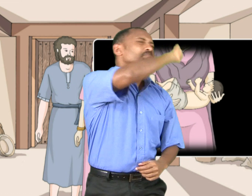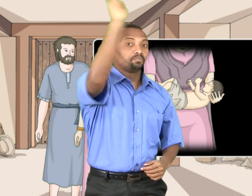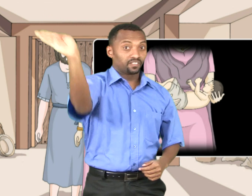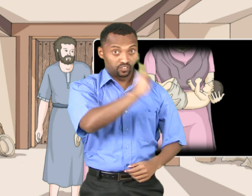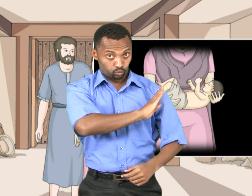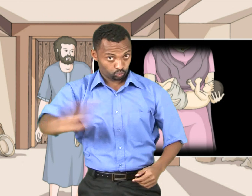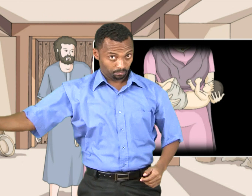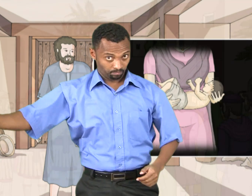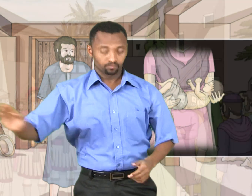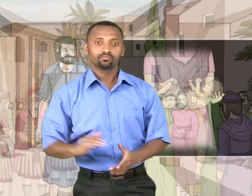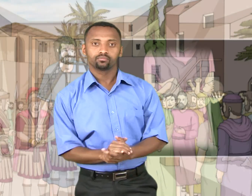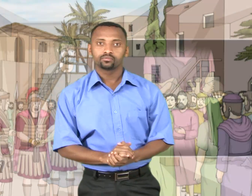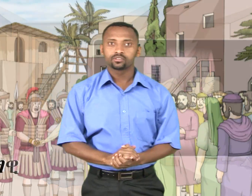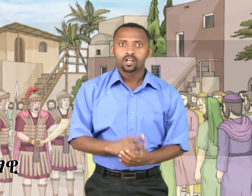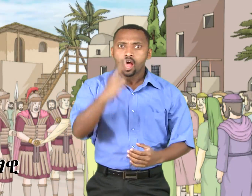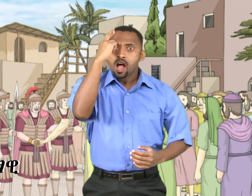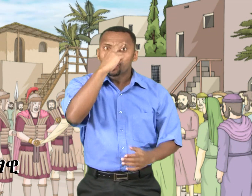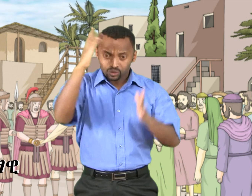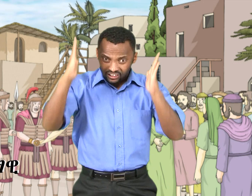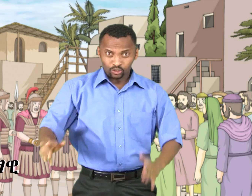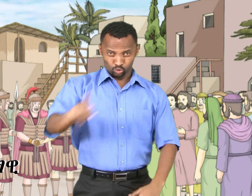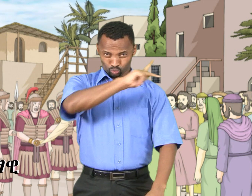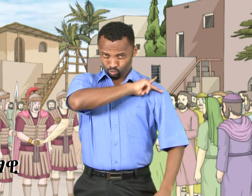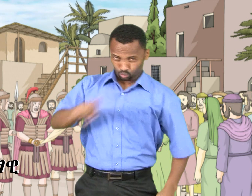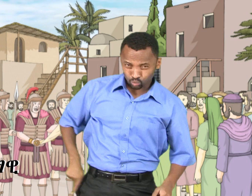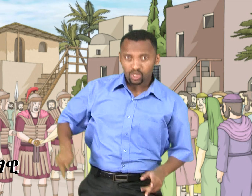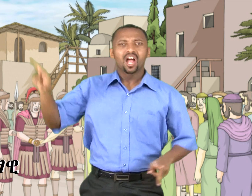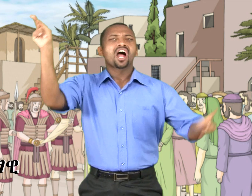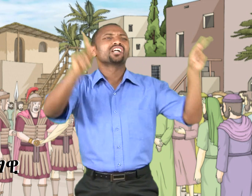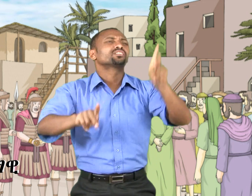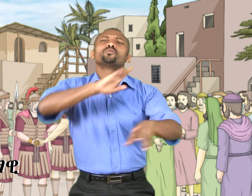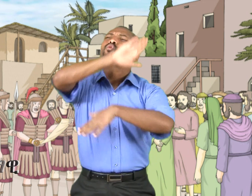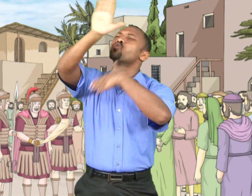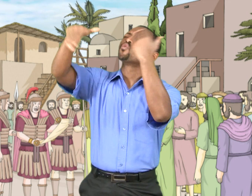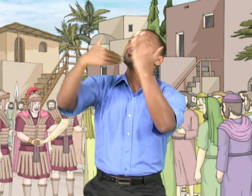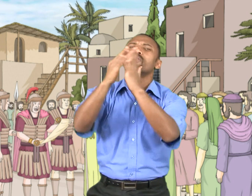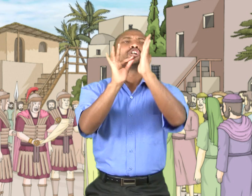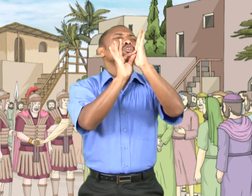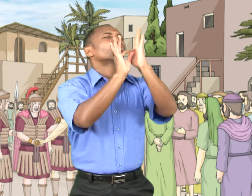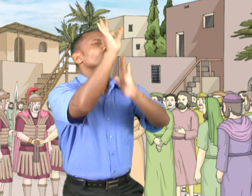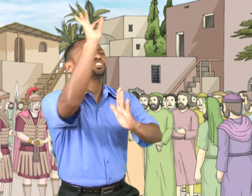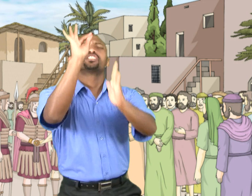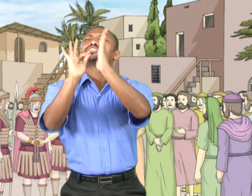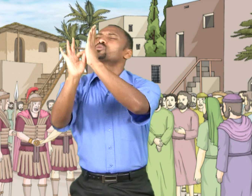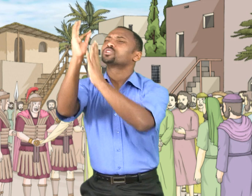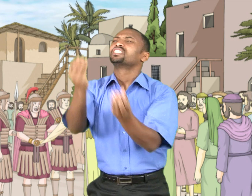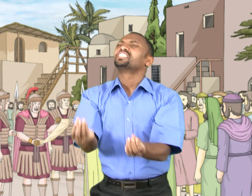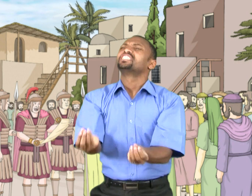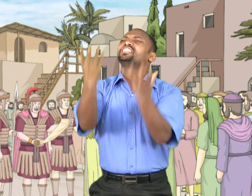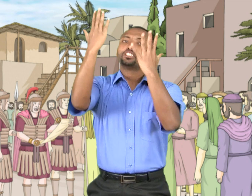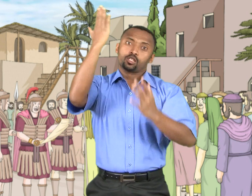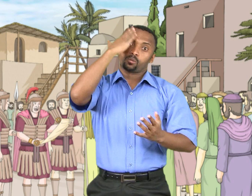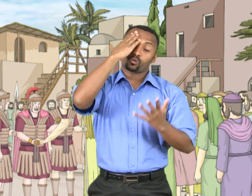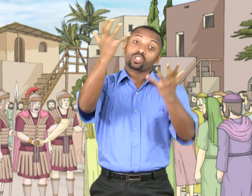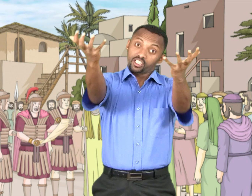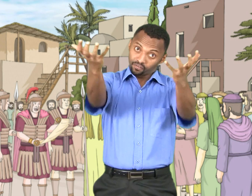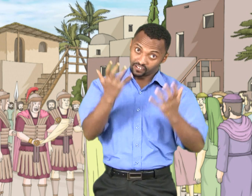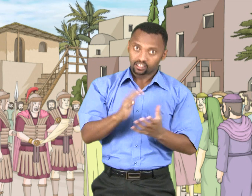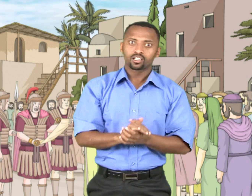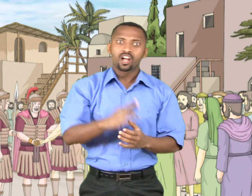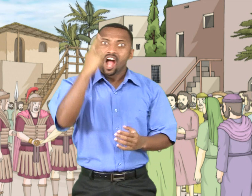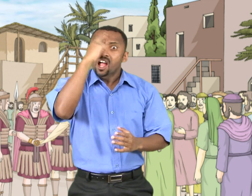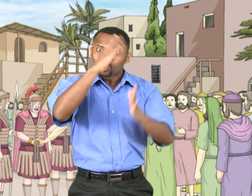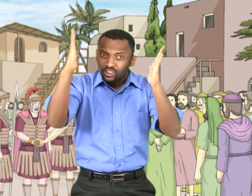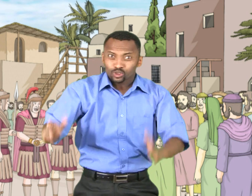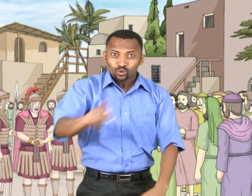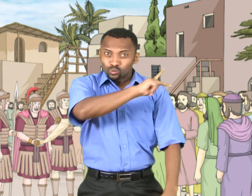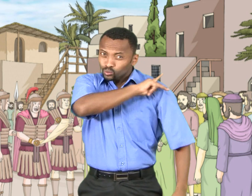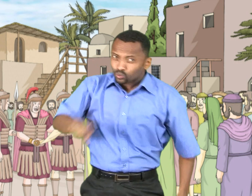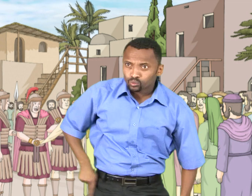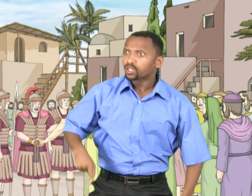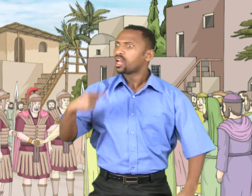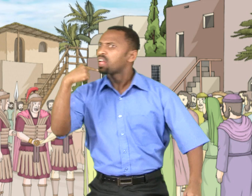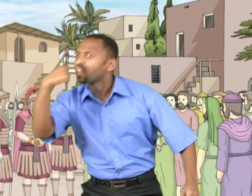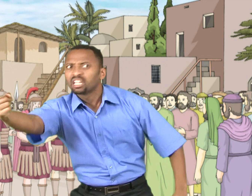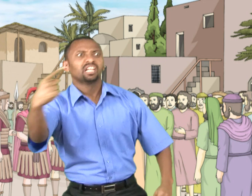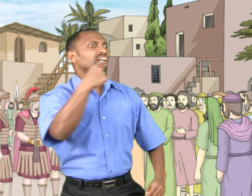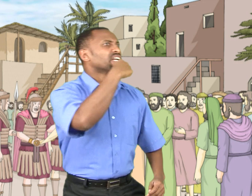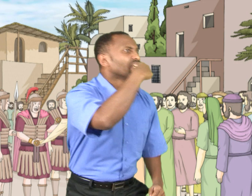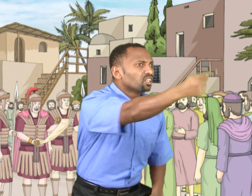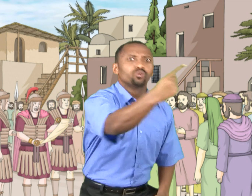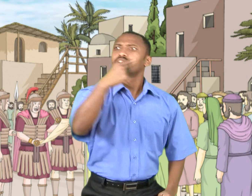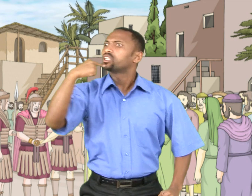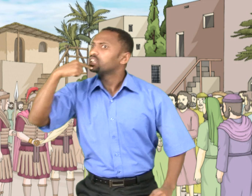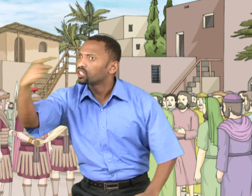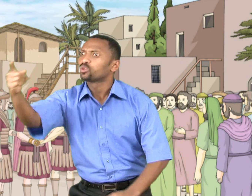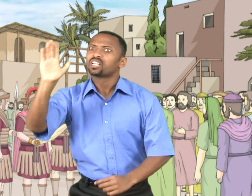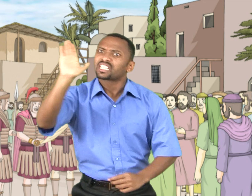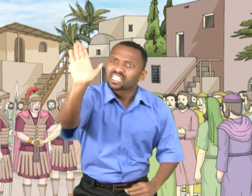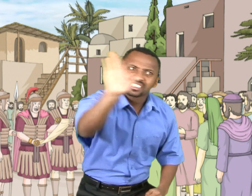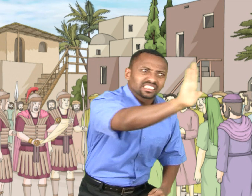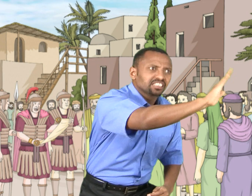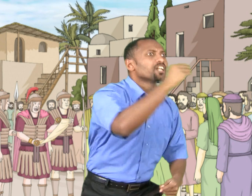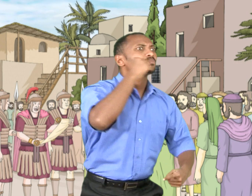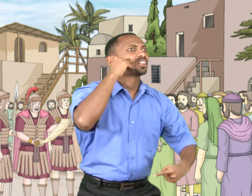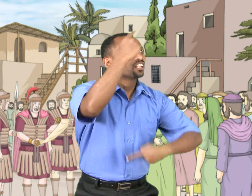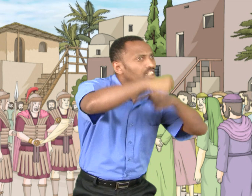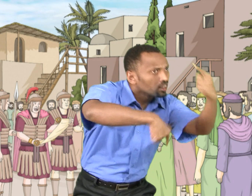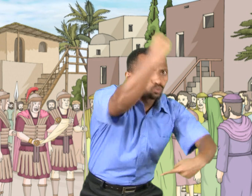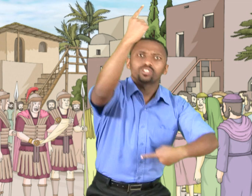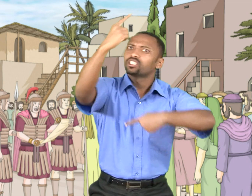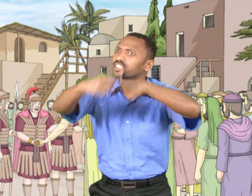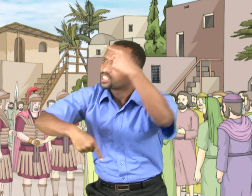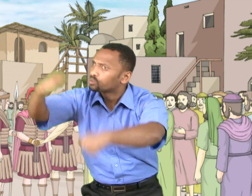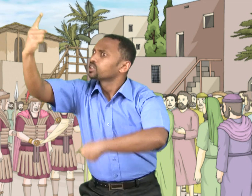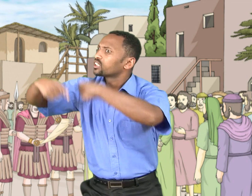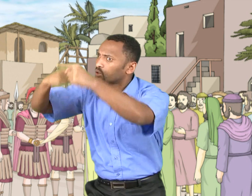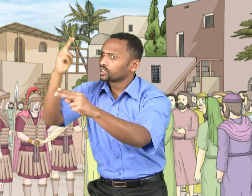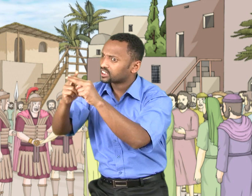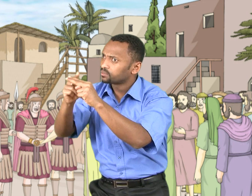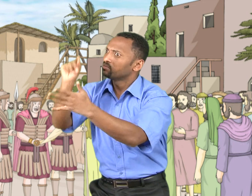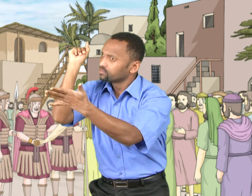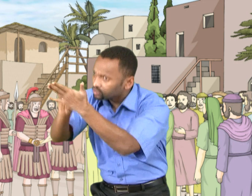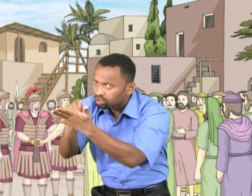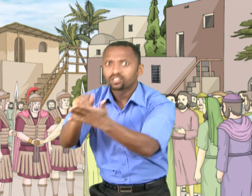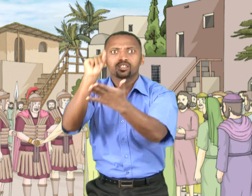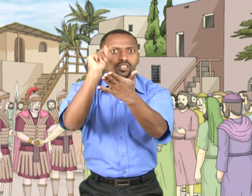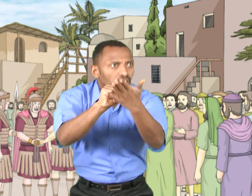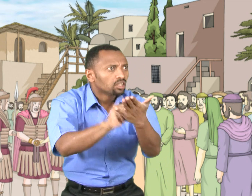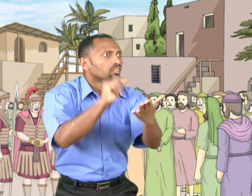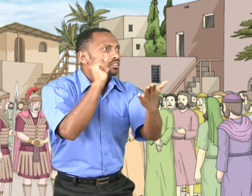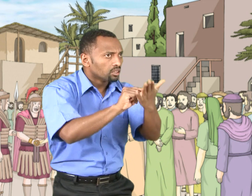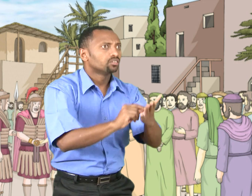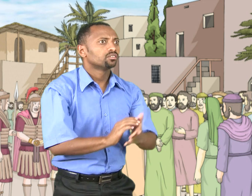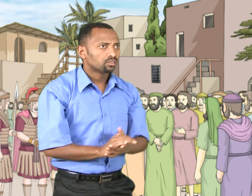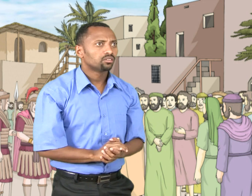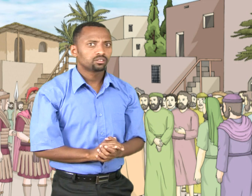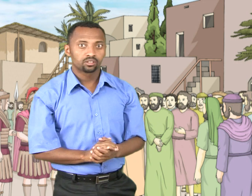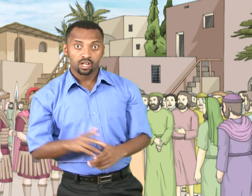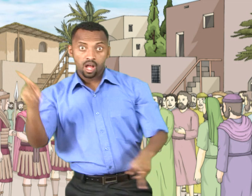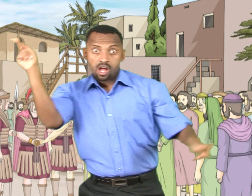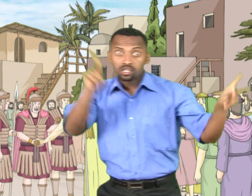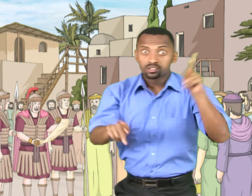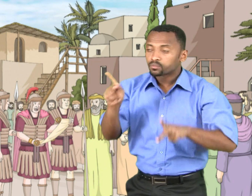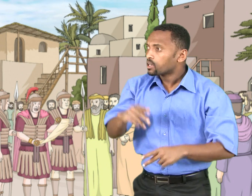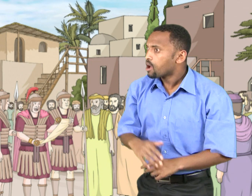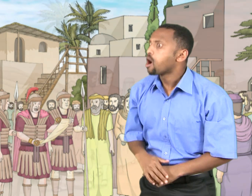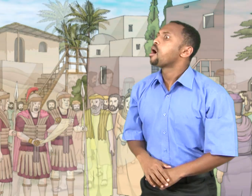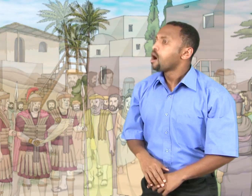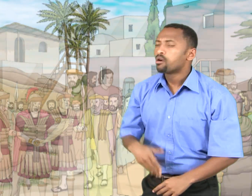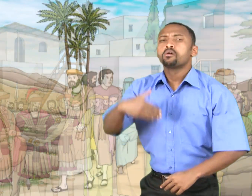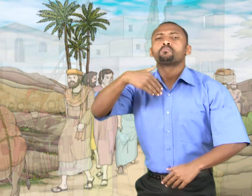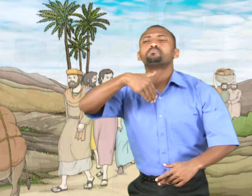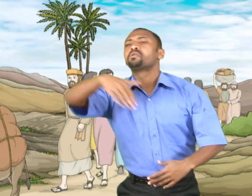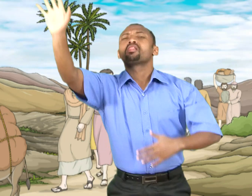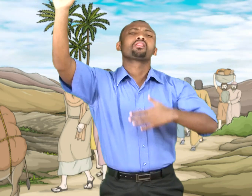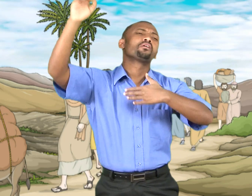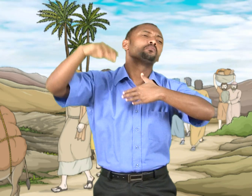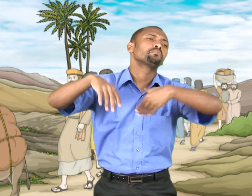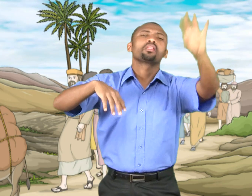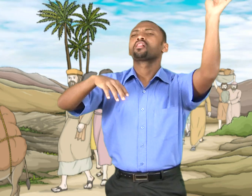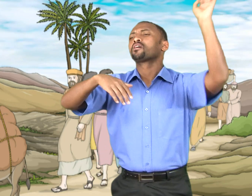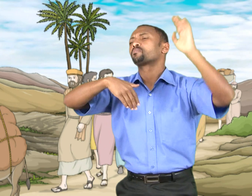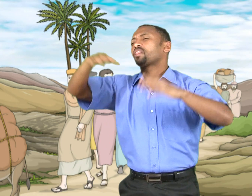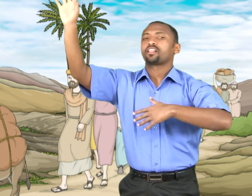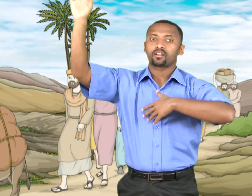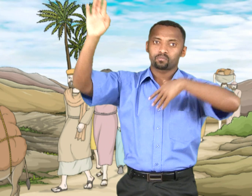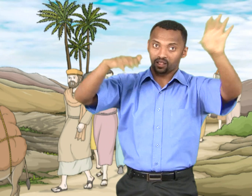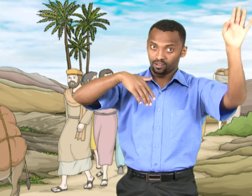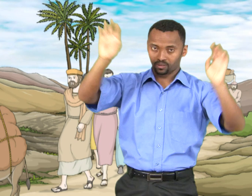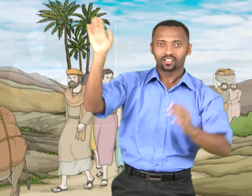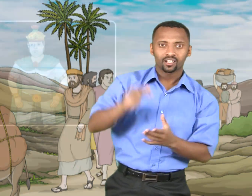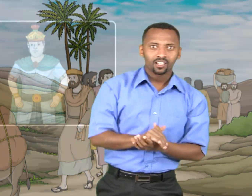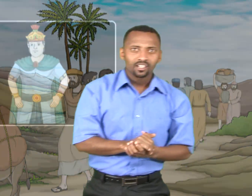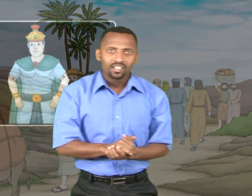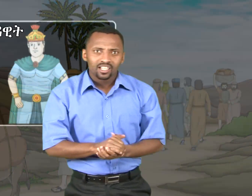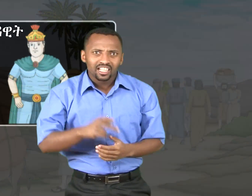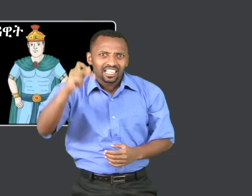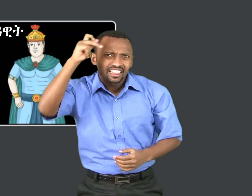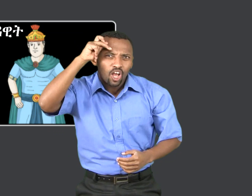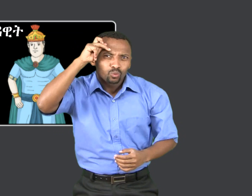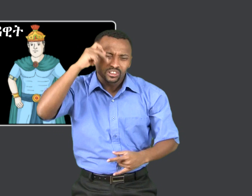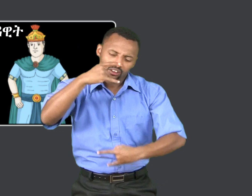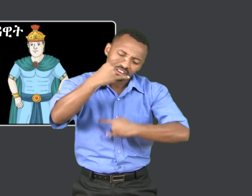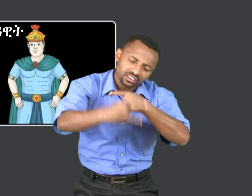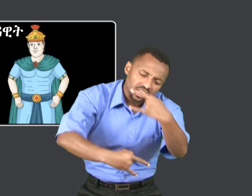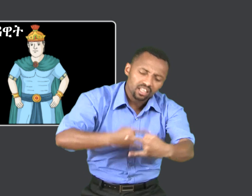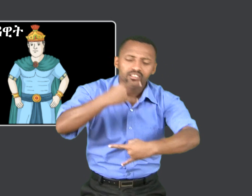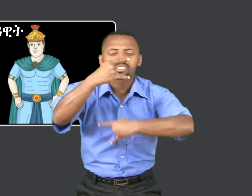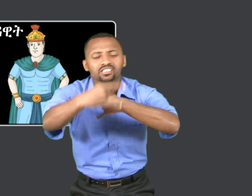Now in those days a decree went out from Caesar Augustus that a census should be taken of the whole empire. This was the first census to take place while Quirinius was governor of Syria. And everyone went to his own town to register.